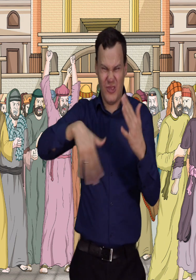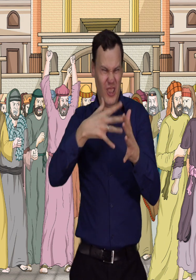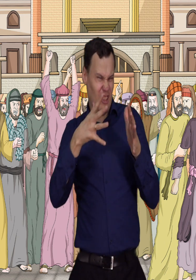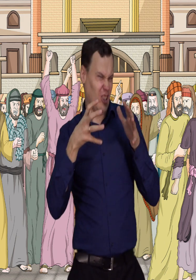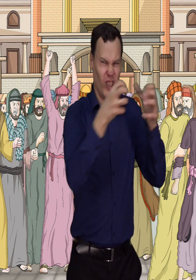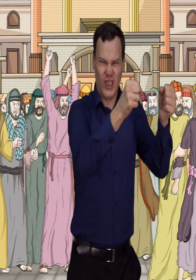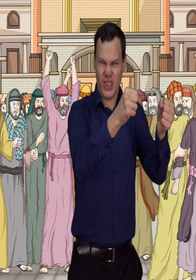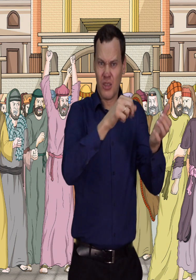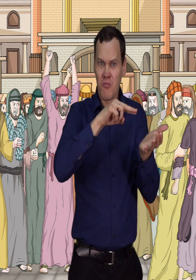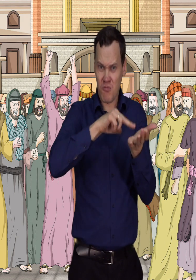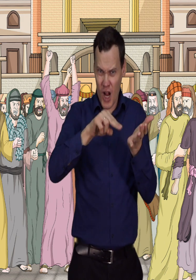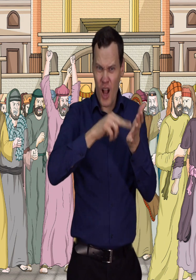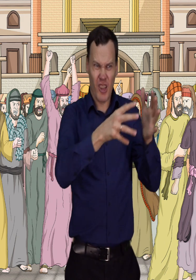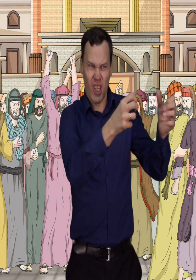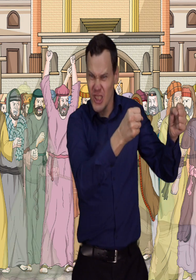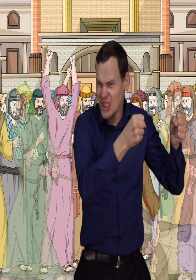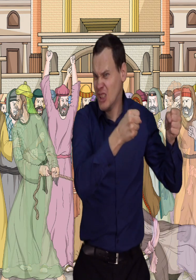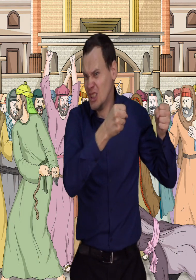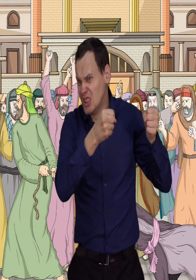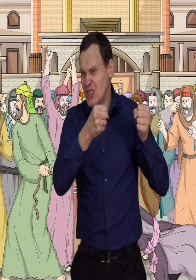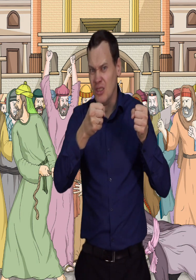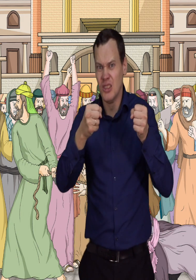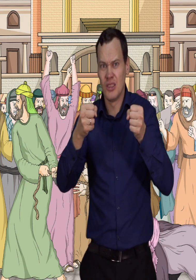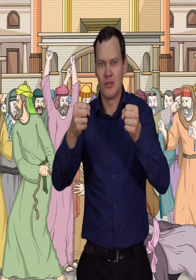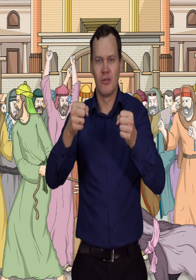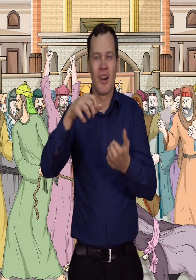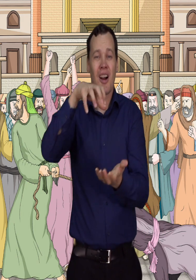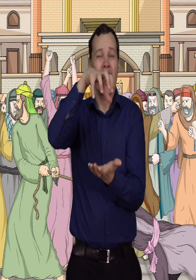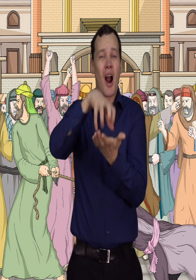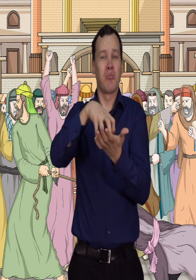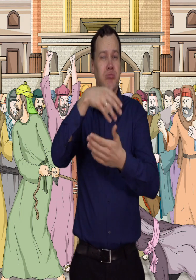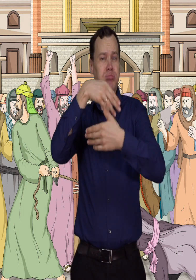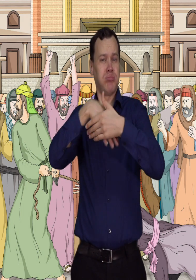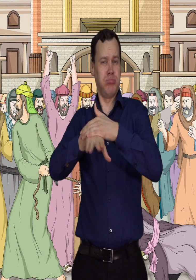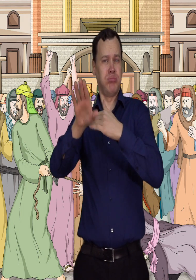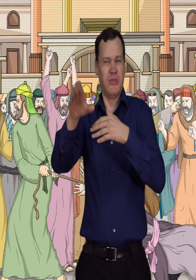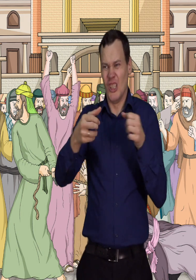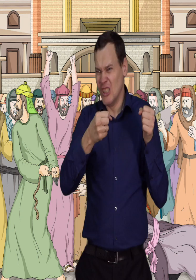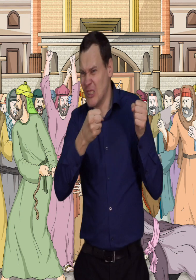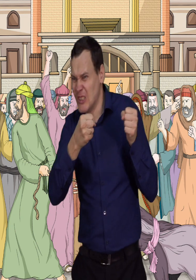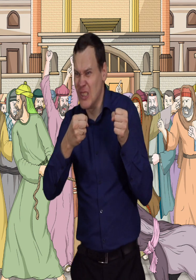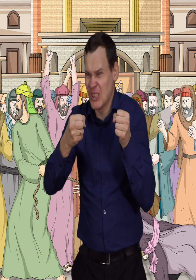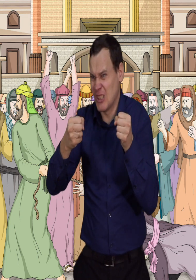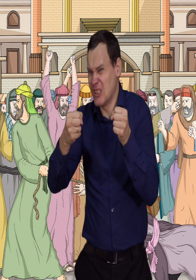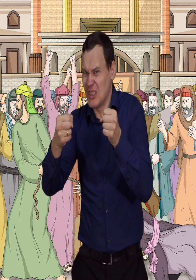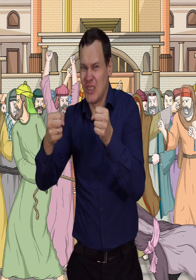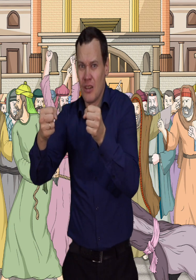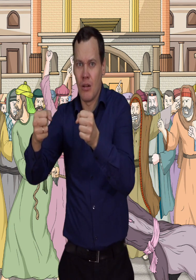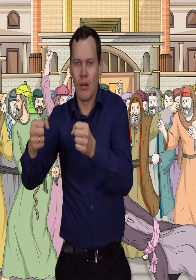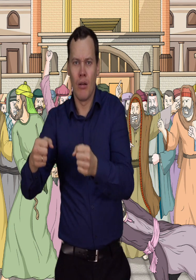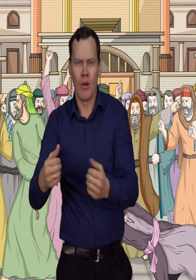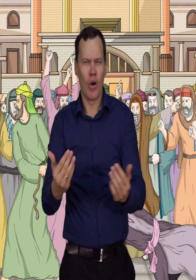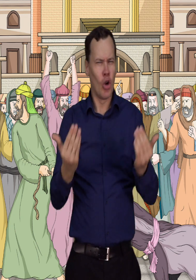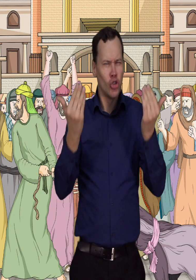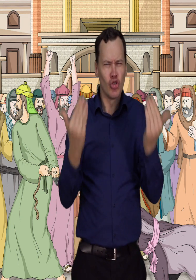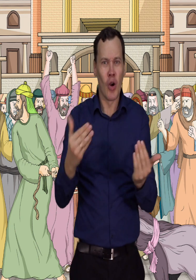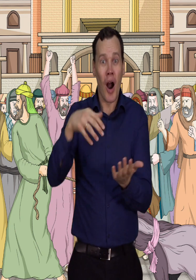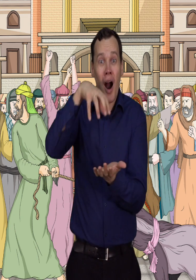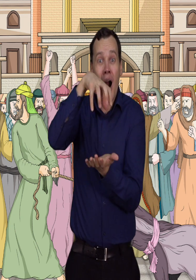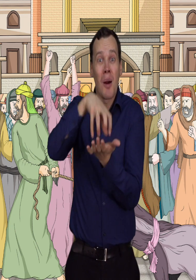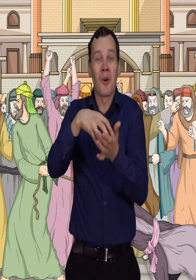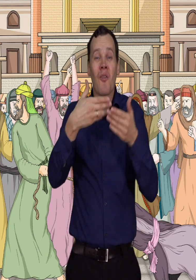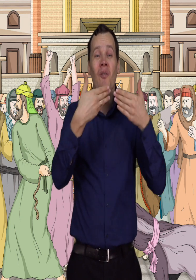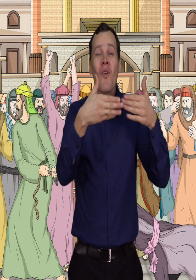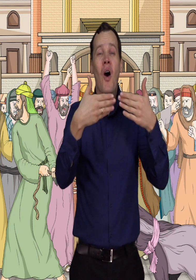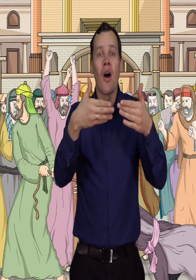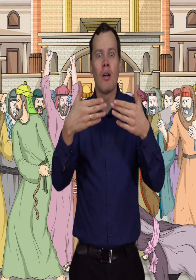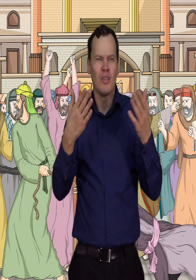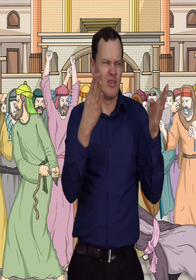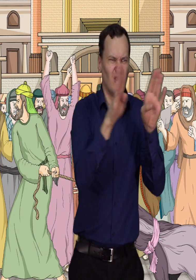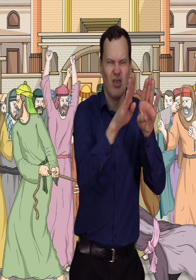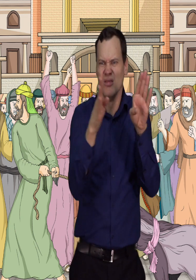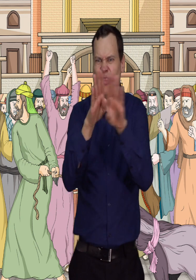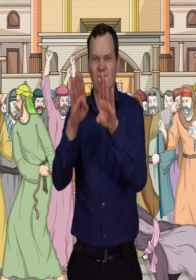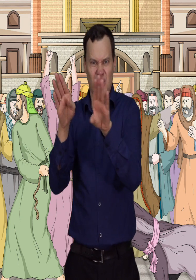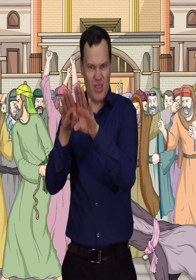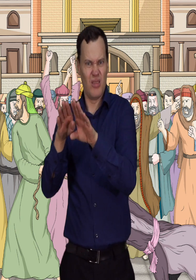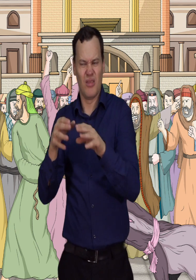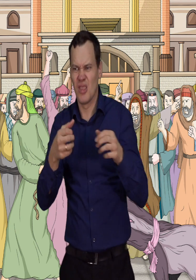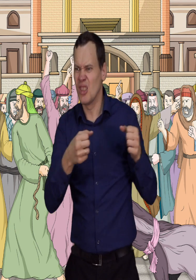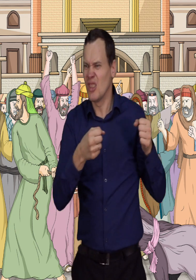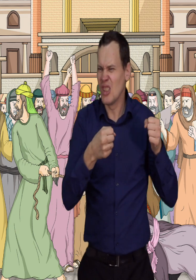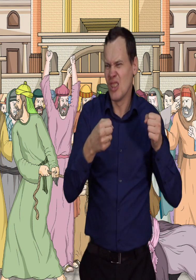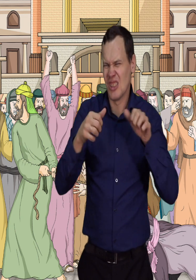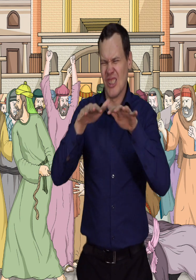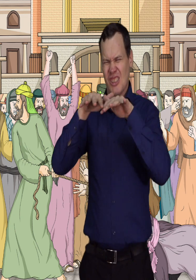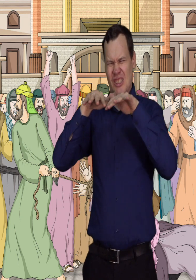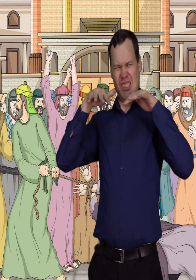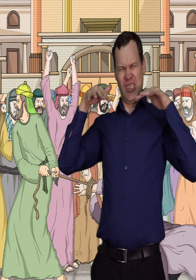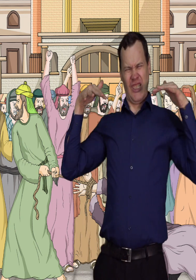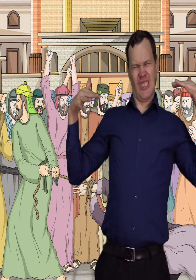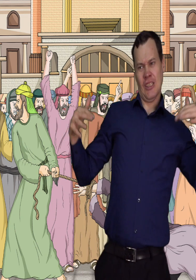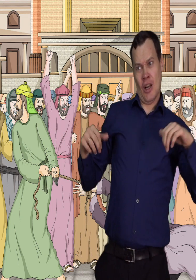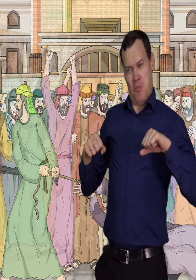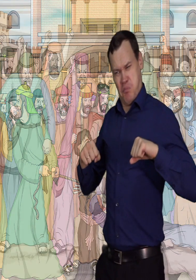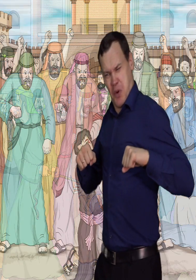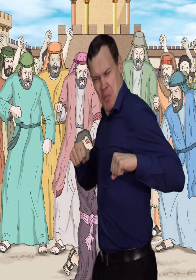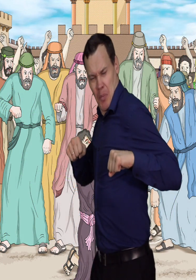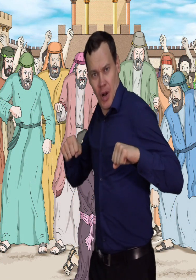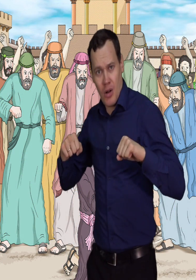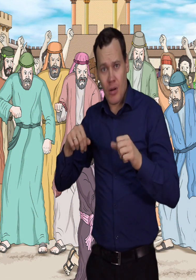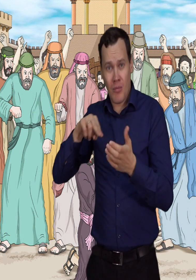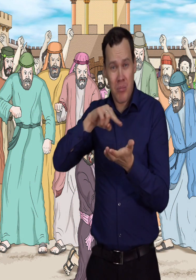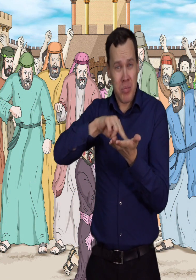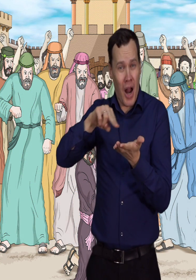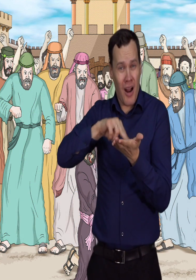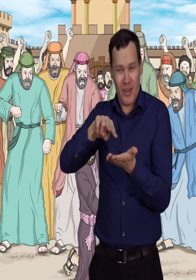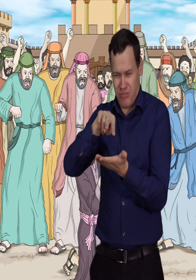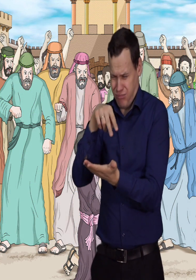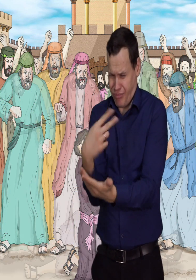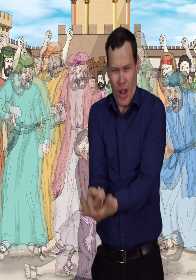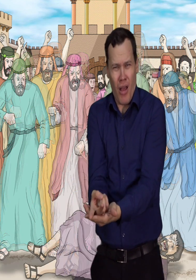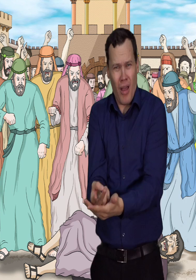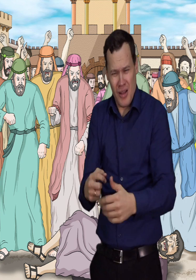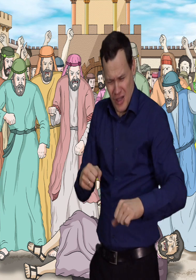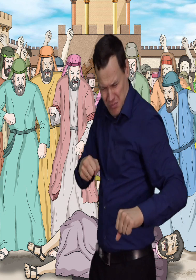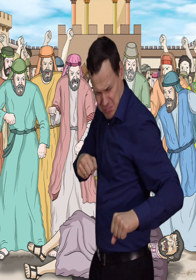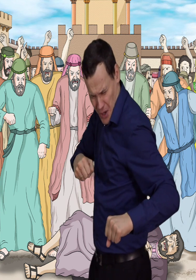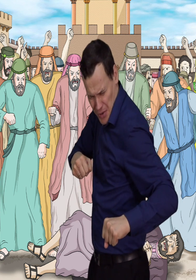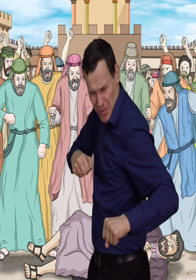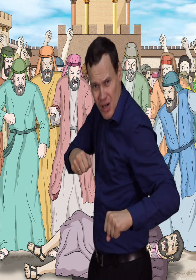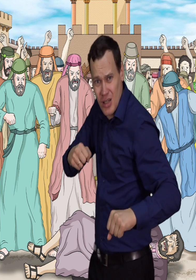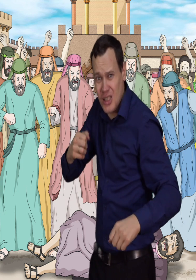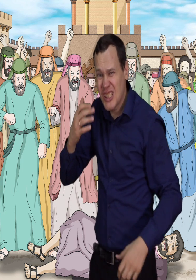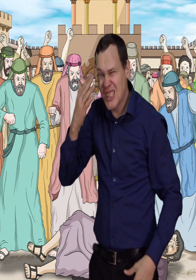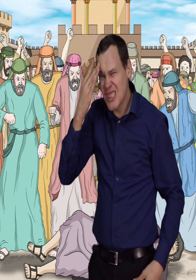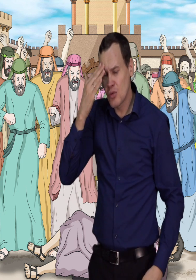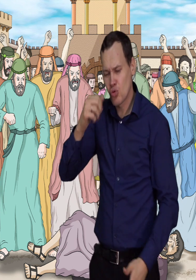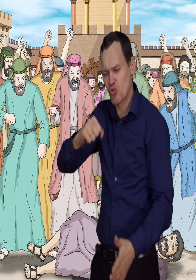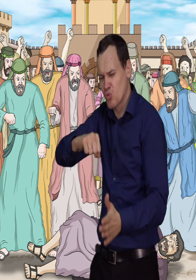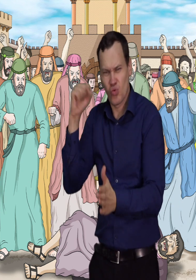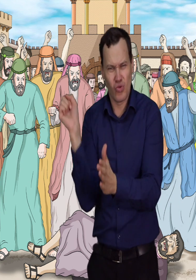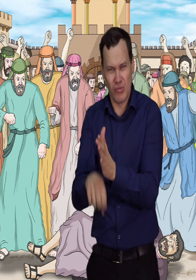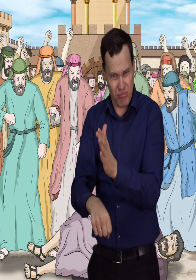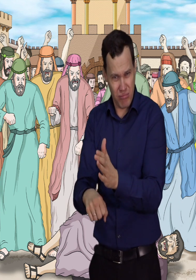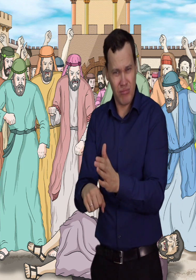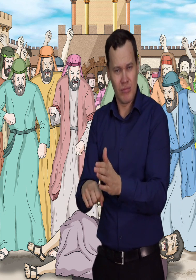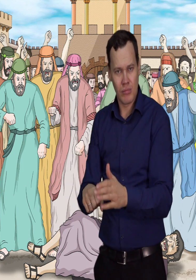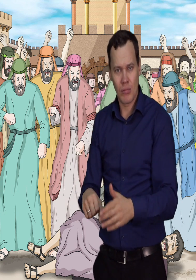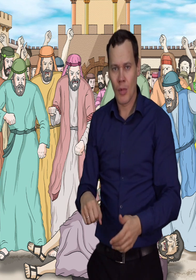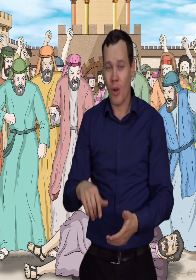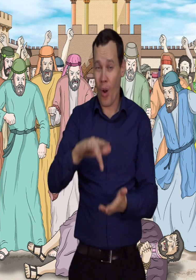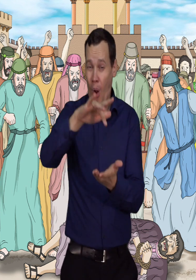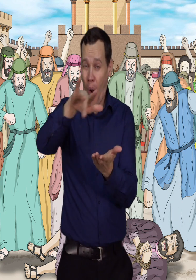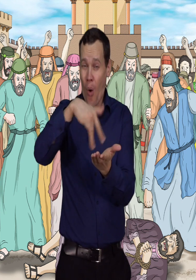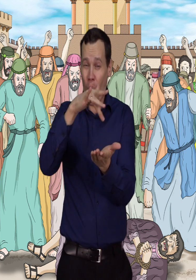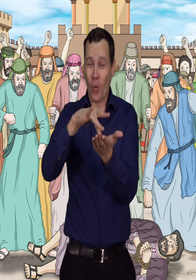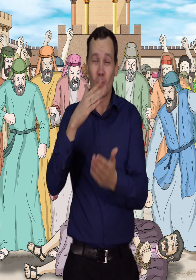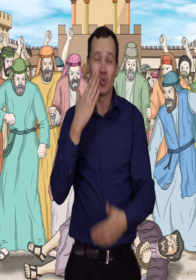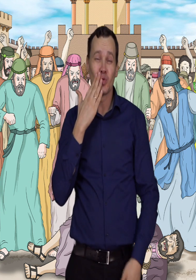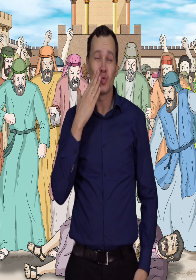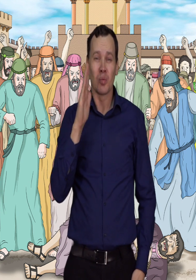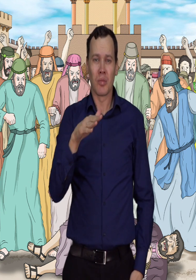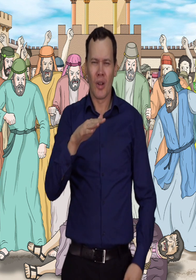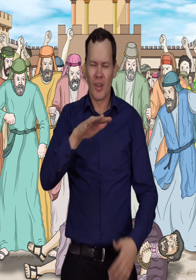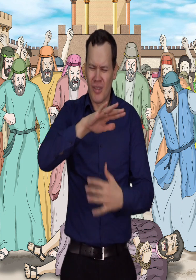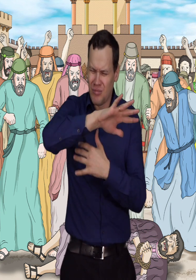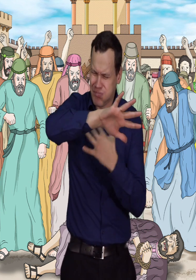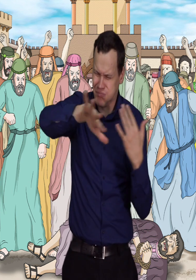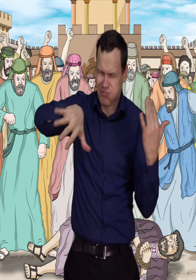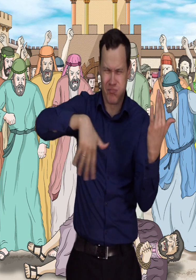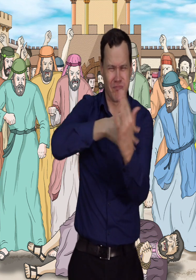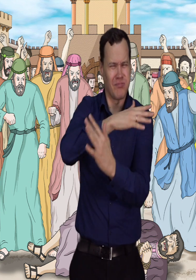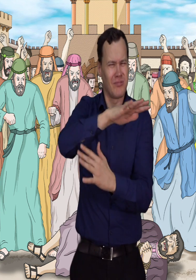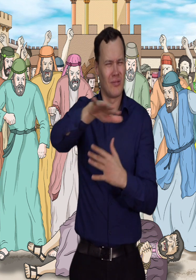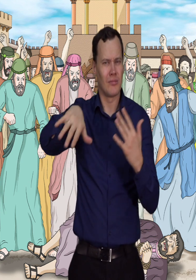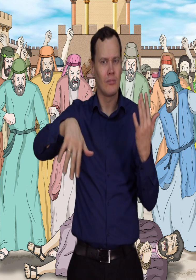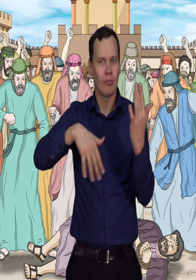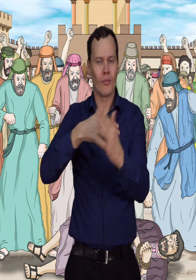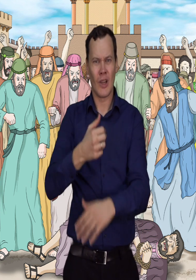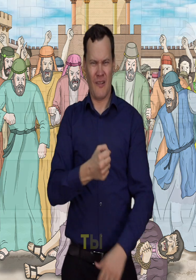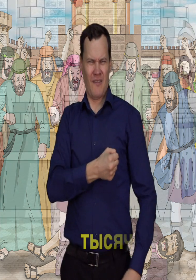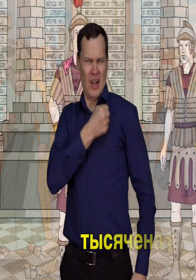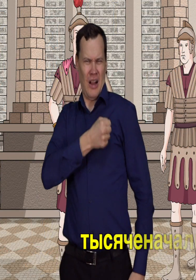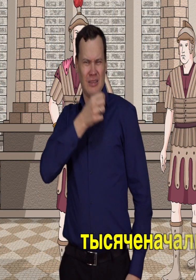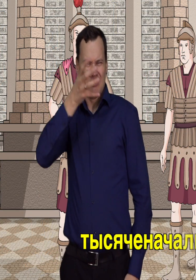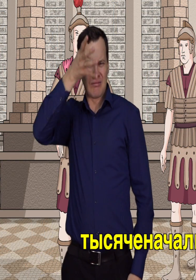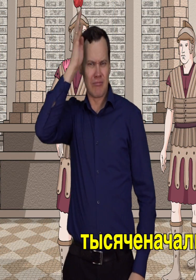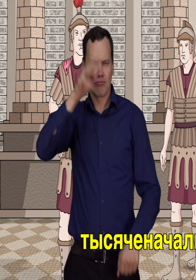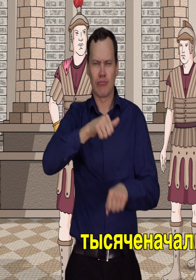They seized Paul and dragged him out of the temple, and at once the gates were shut.